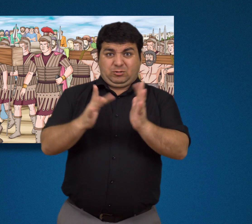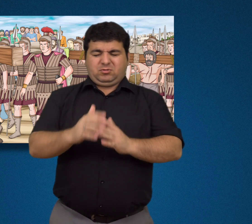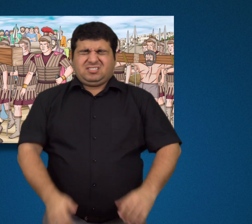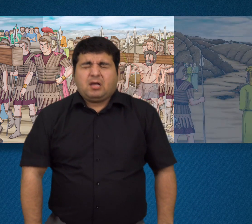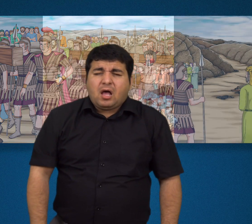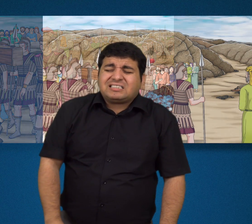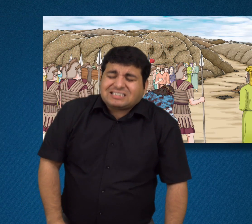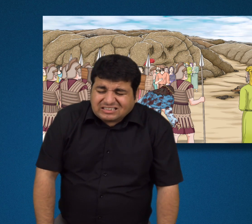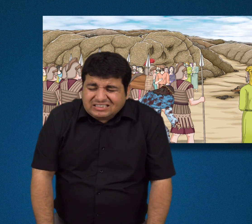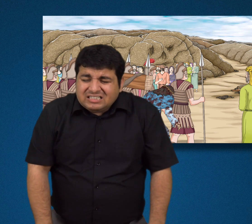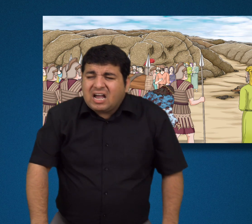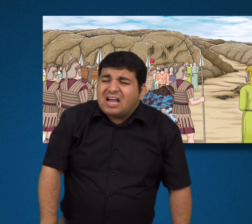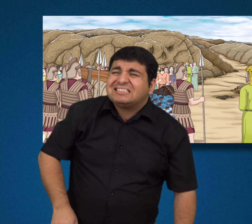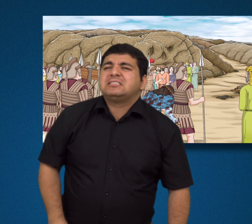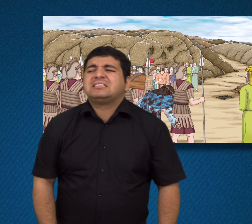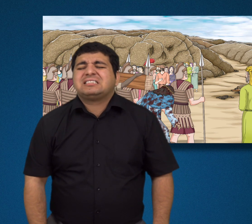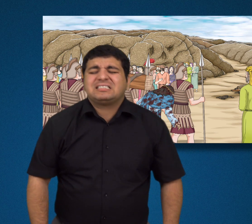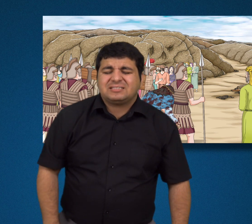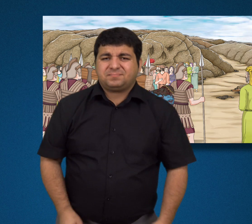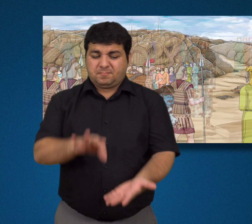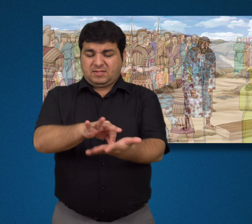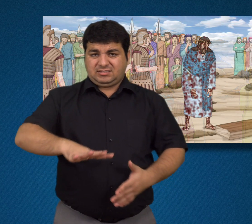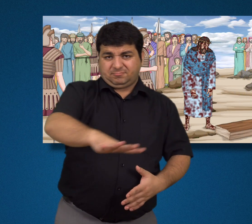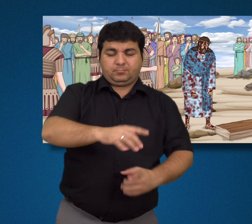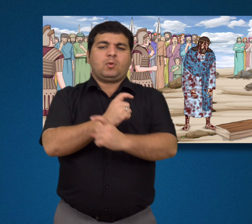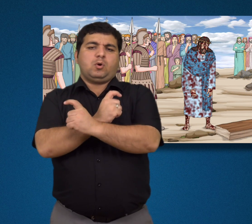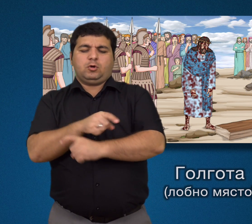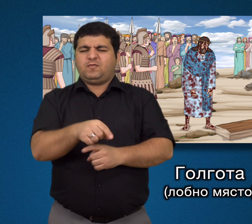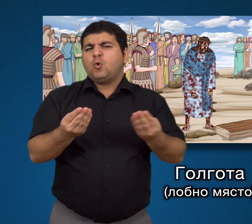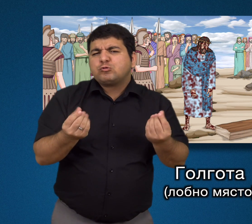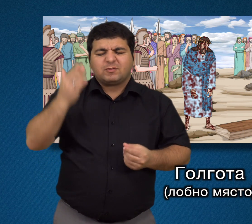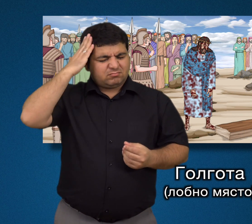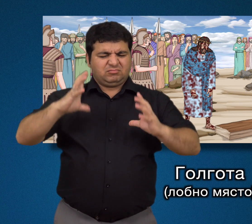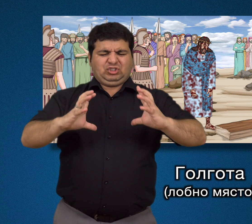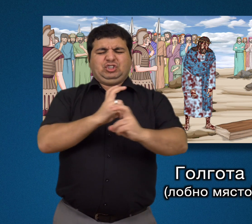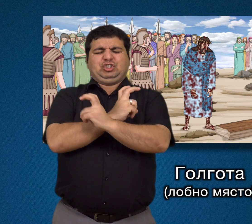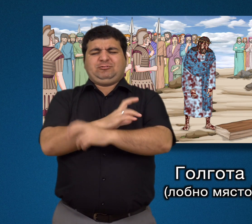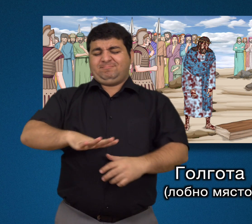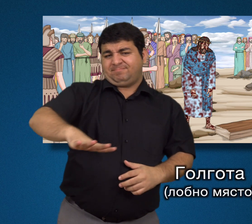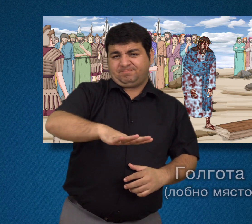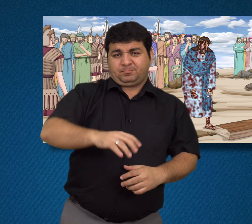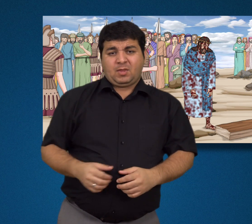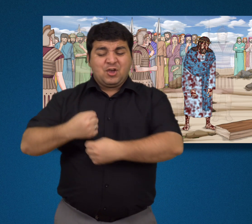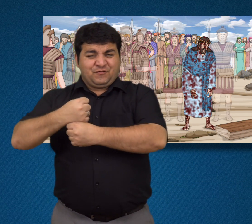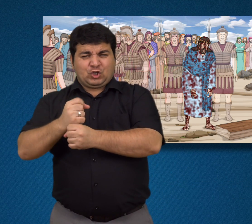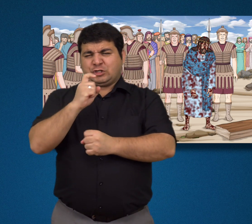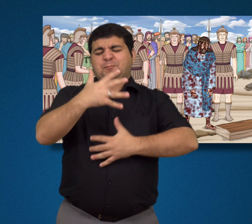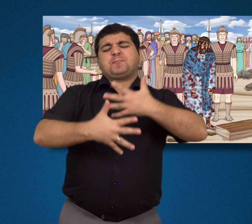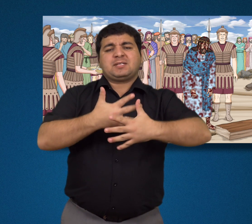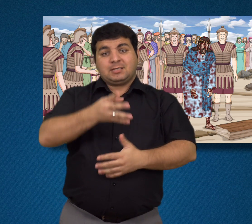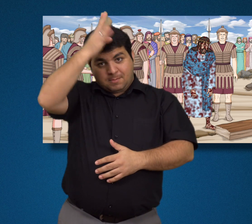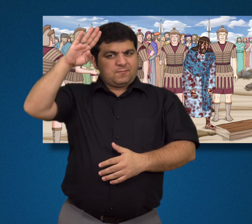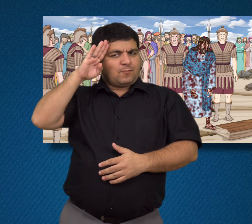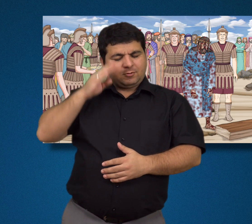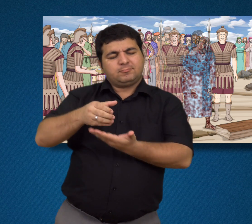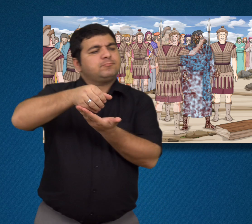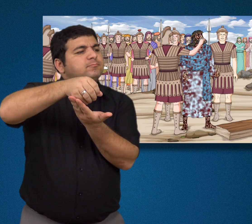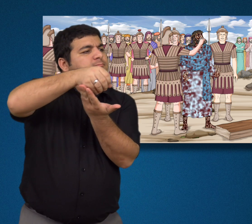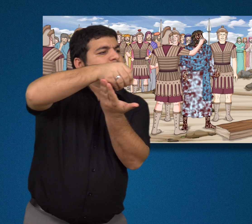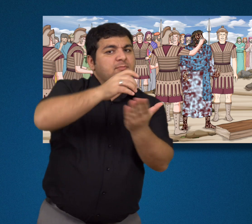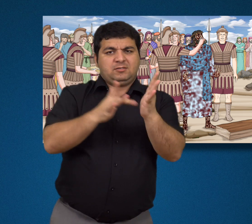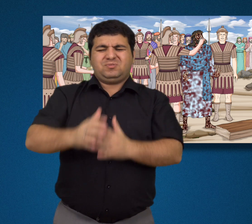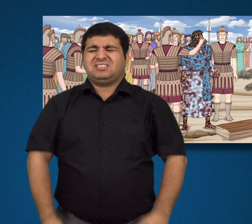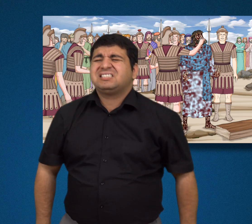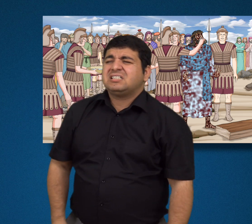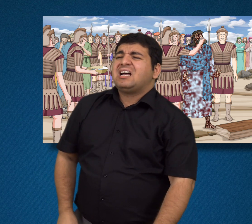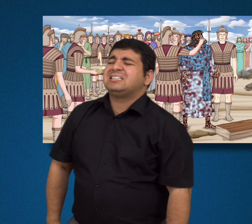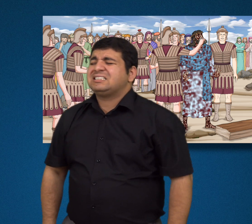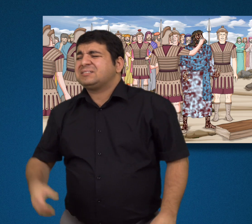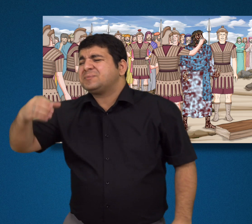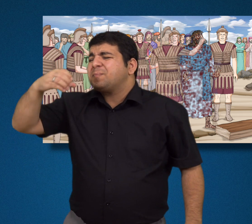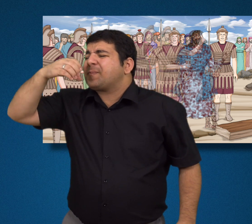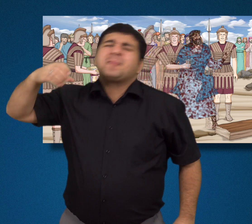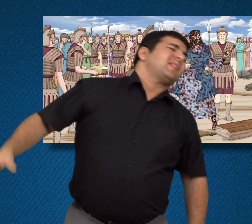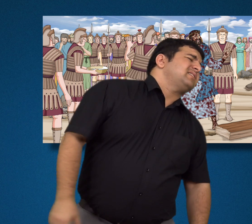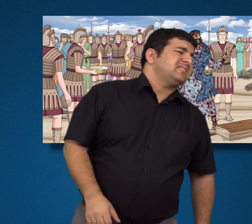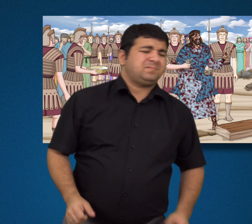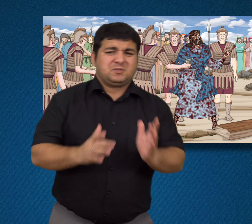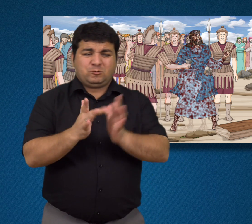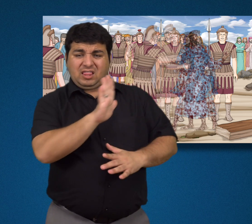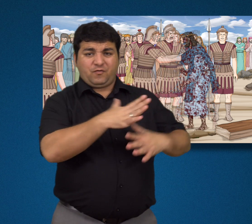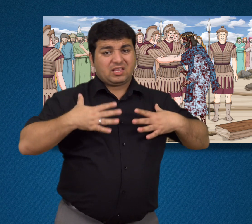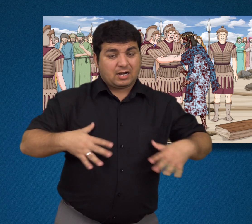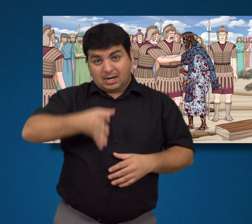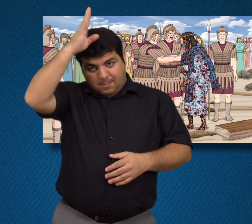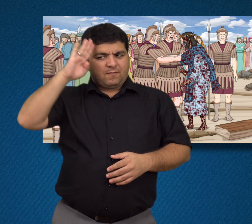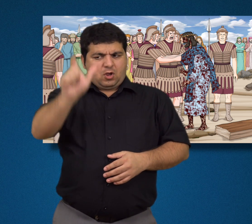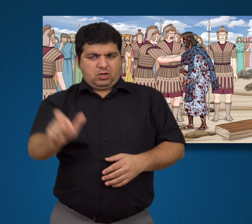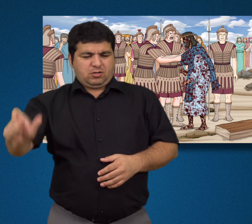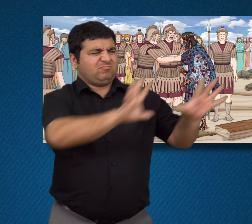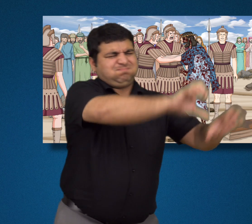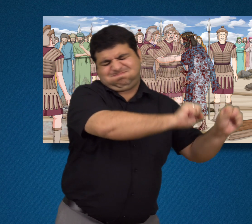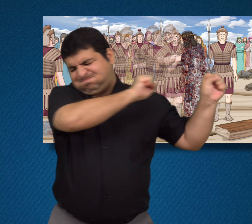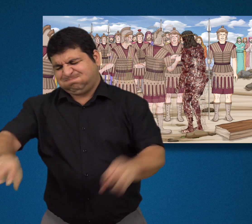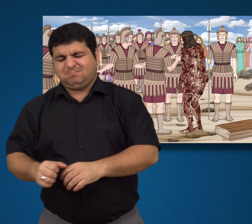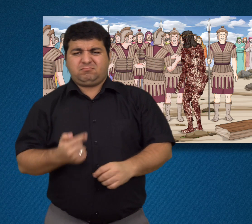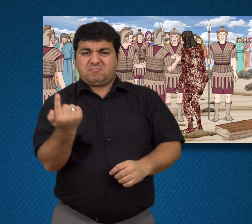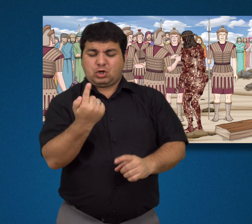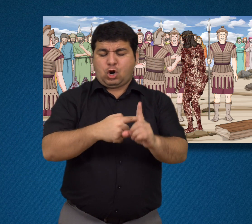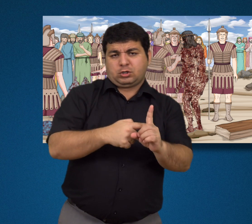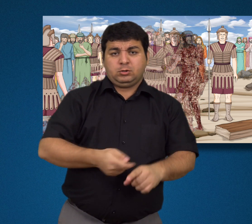And when they came to a place called Golgotha, which means The Place of the Skull, they offered Him wine to drink, mixed with gall;